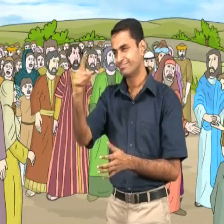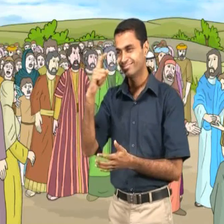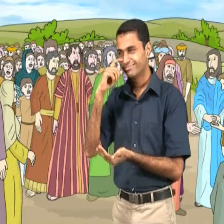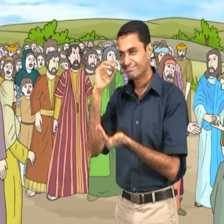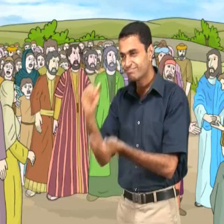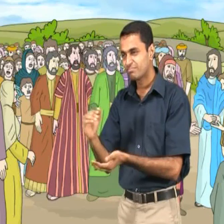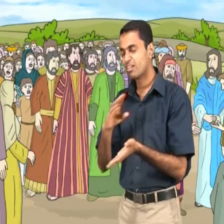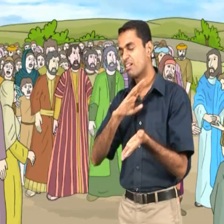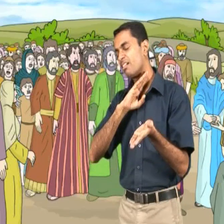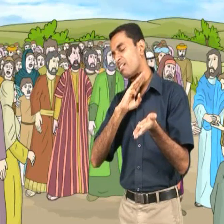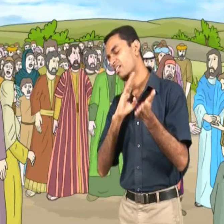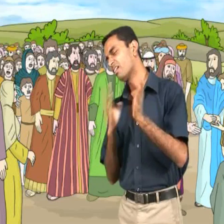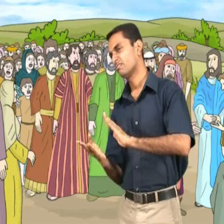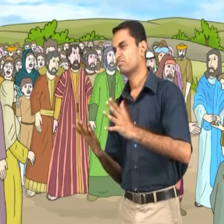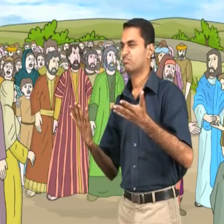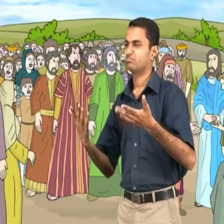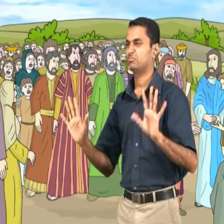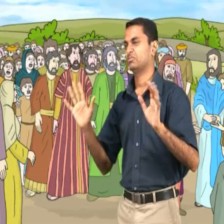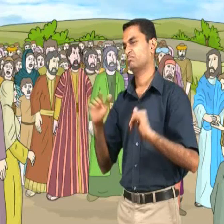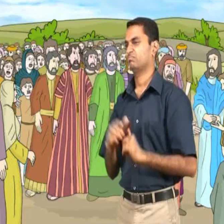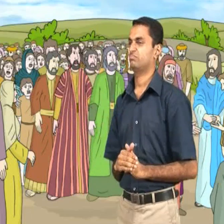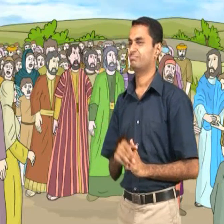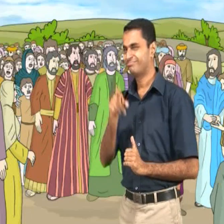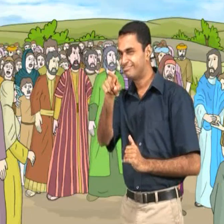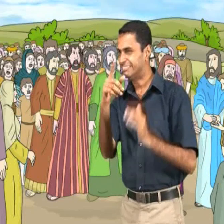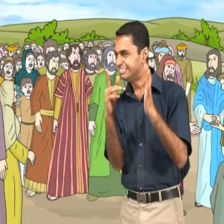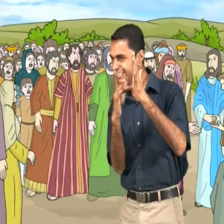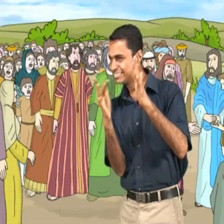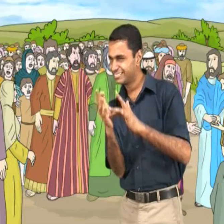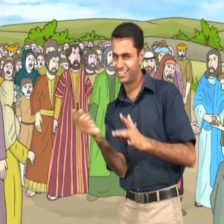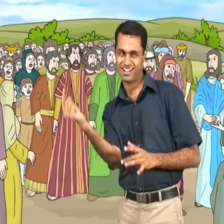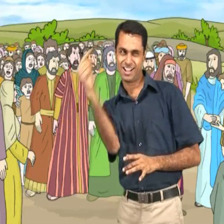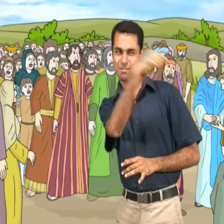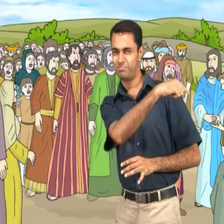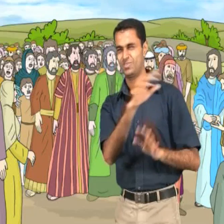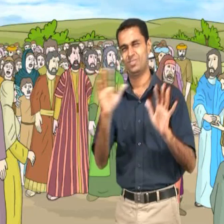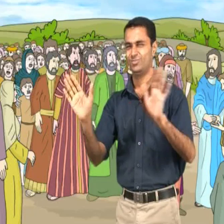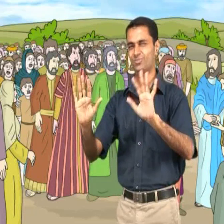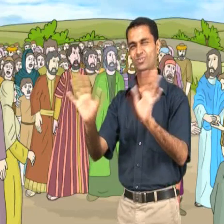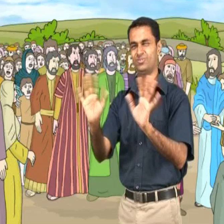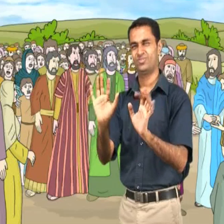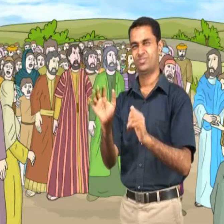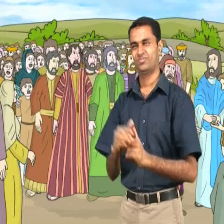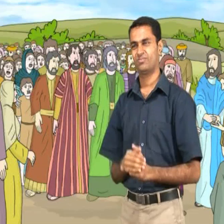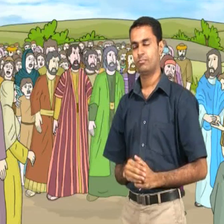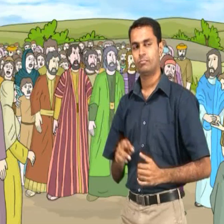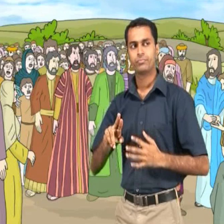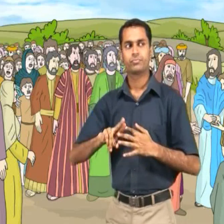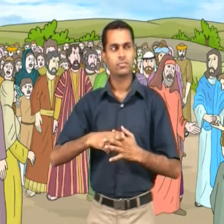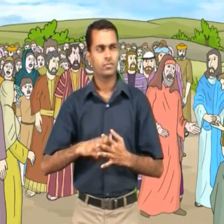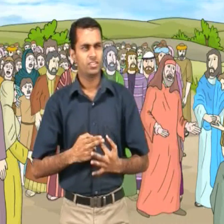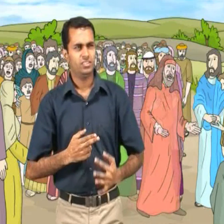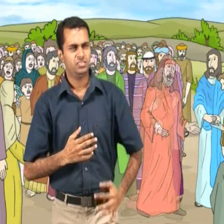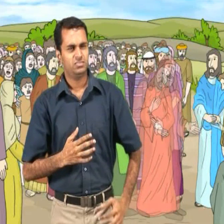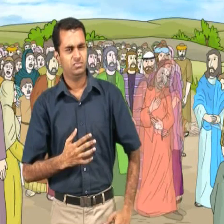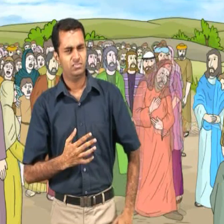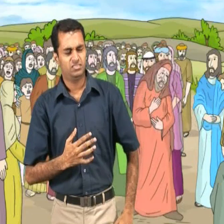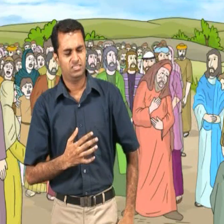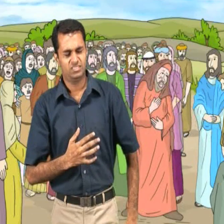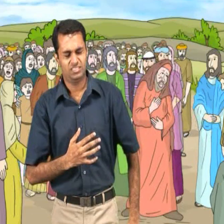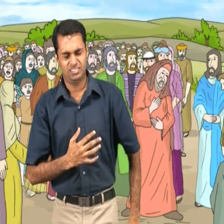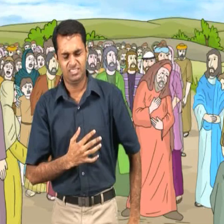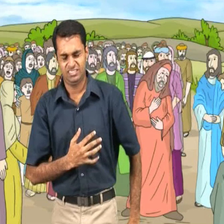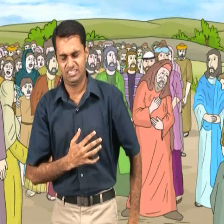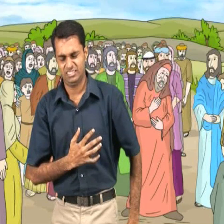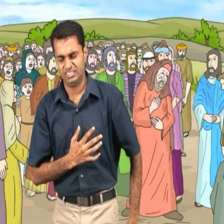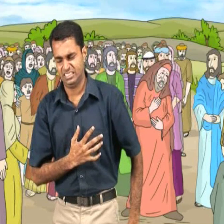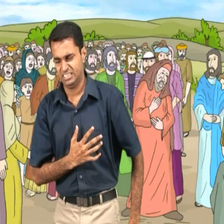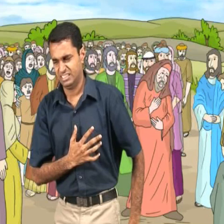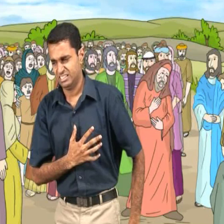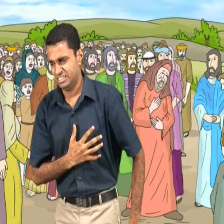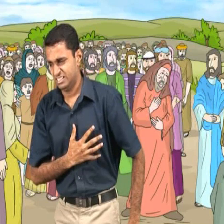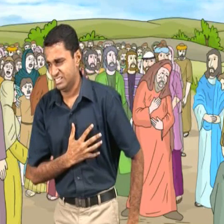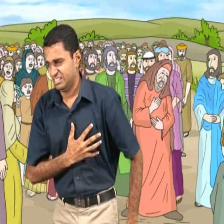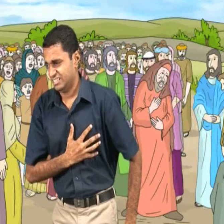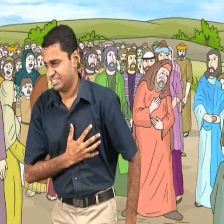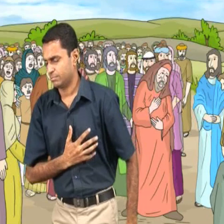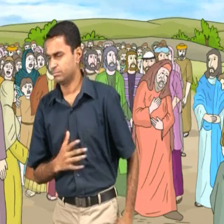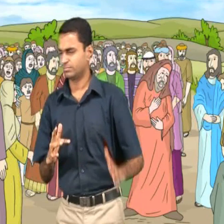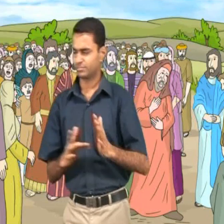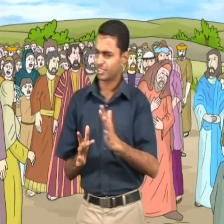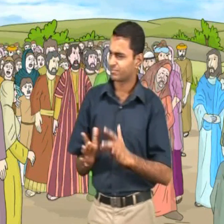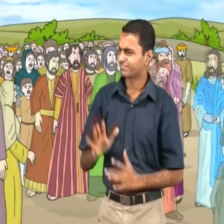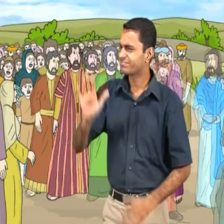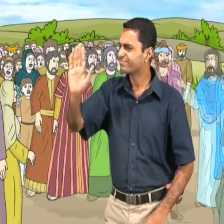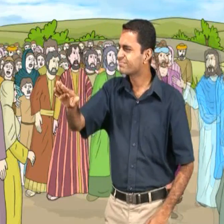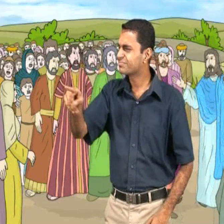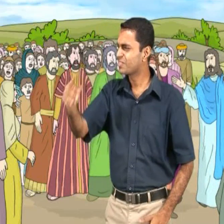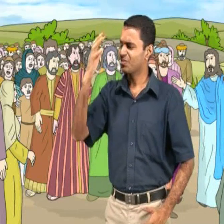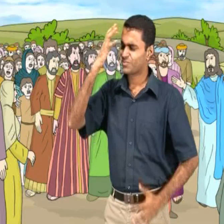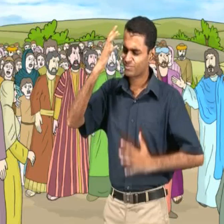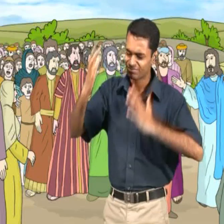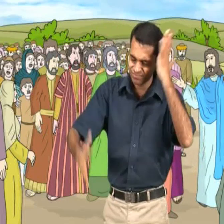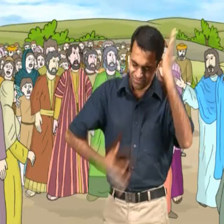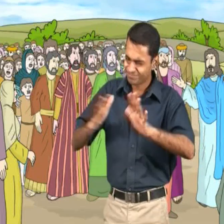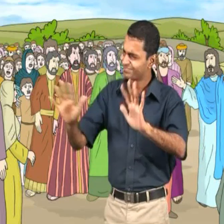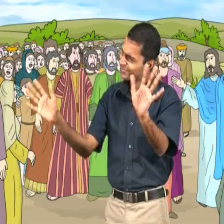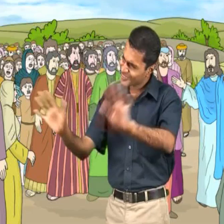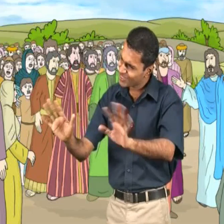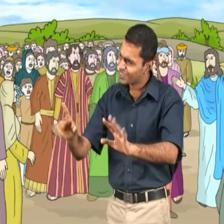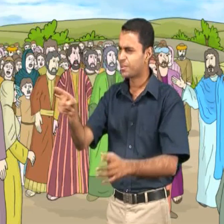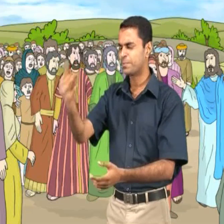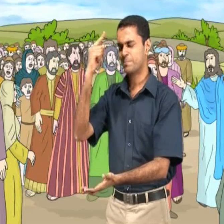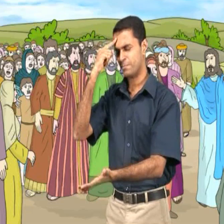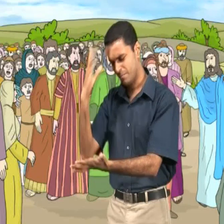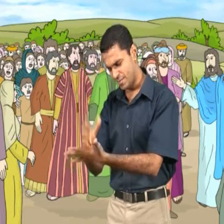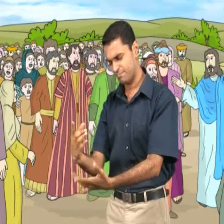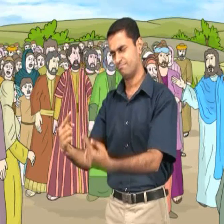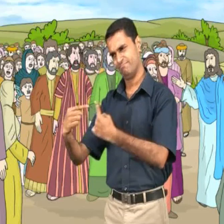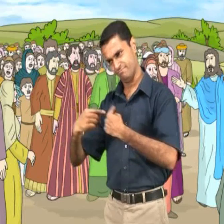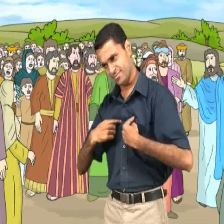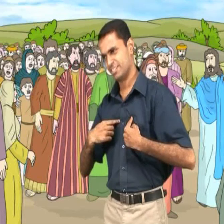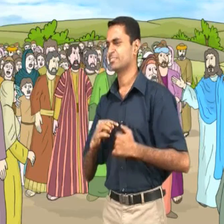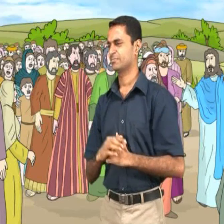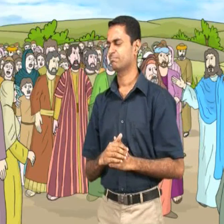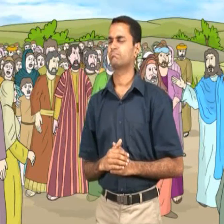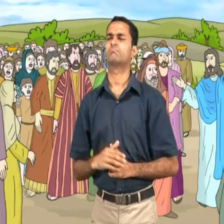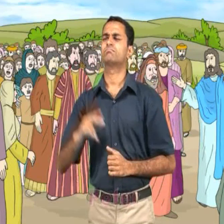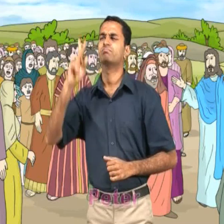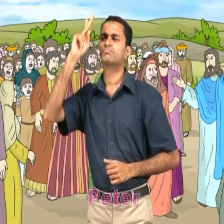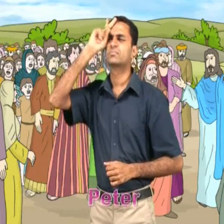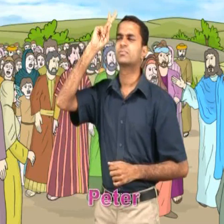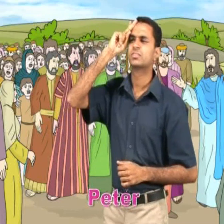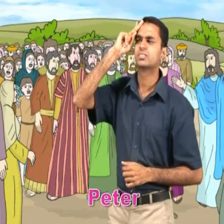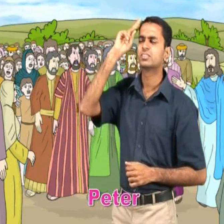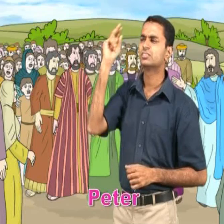why bother the Teacher anymore?” But Jesus overheard their conversation and said to Jairus, “Do not be afraid; just believe.”